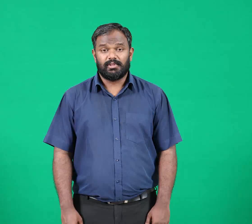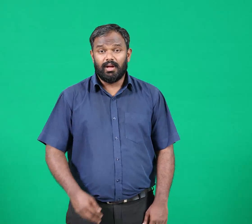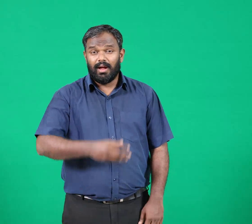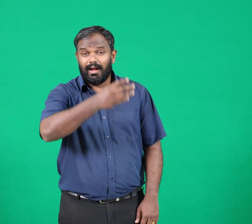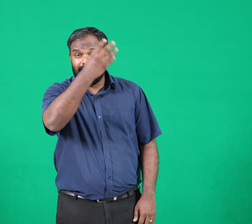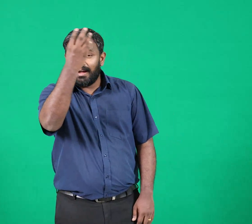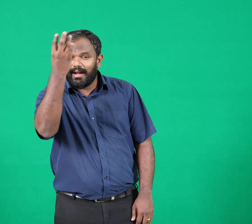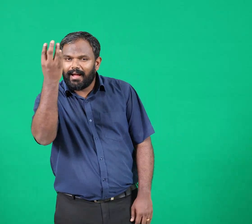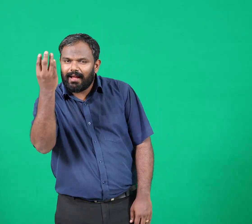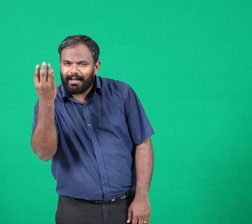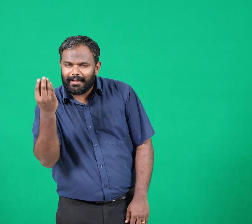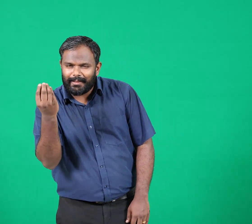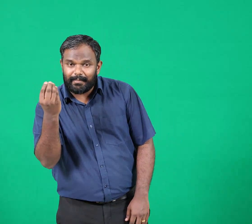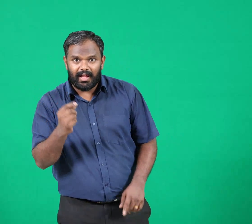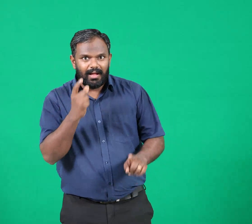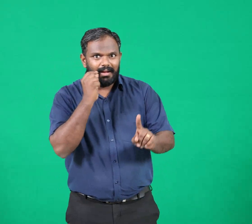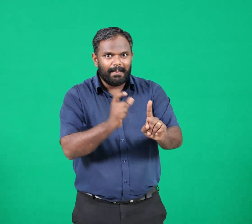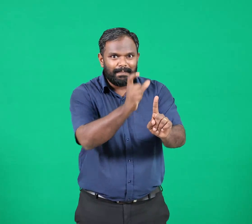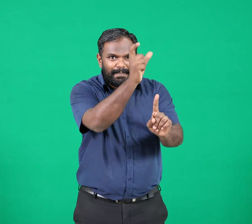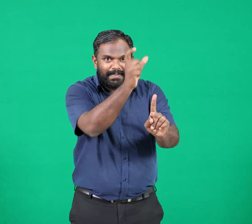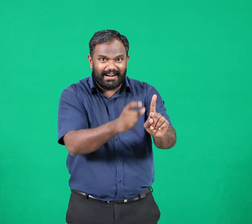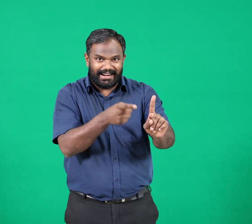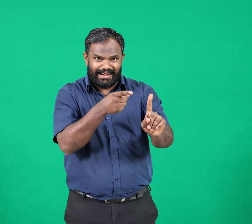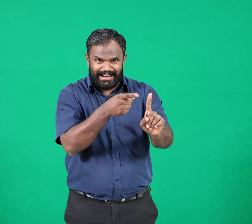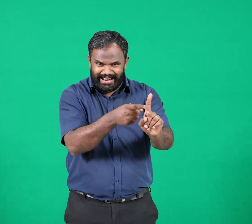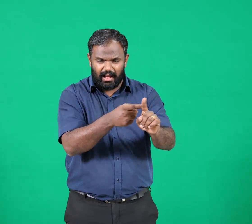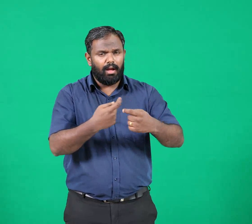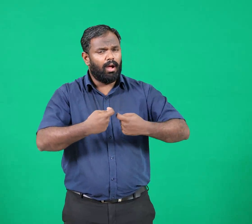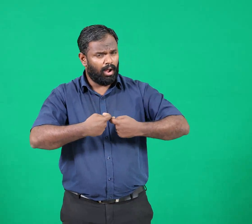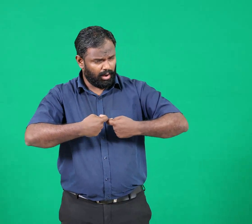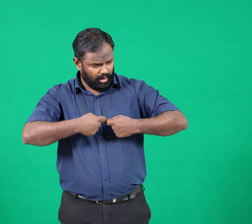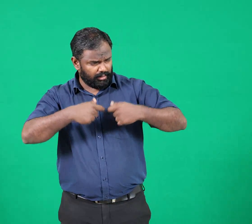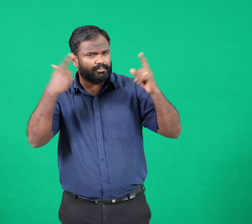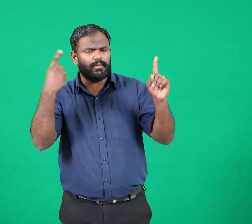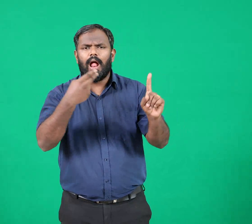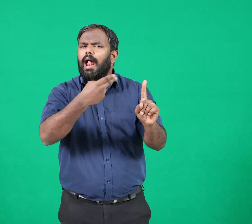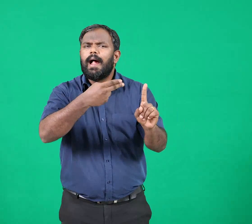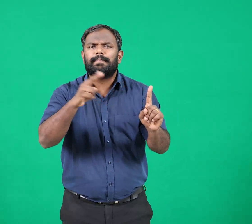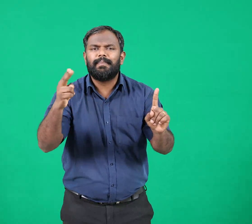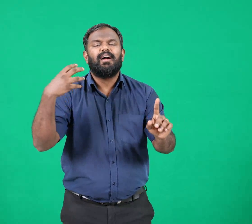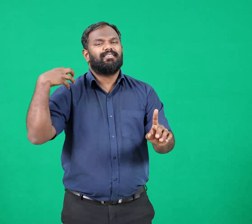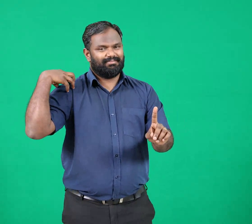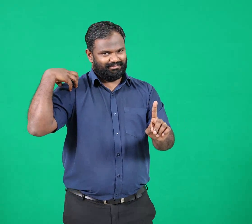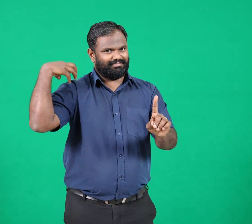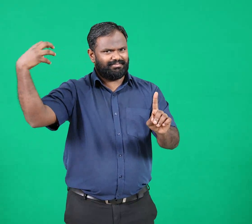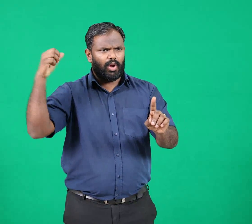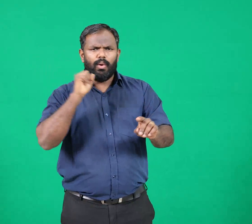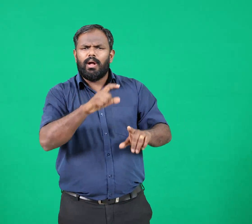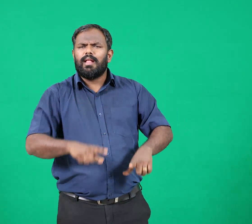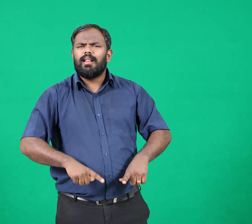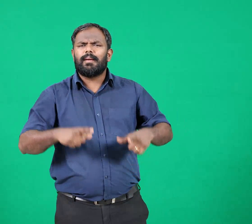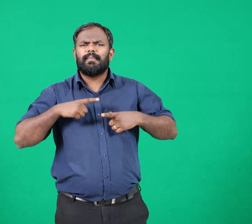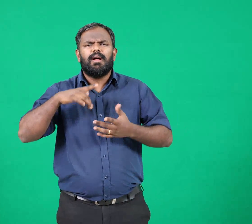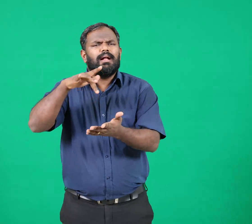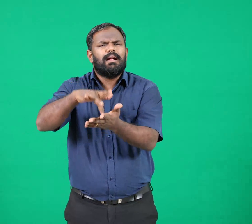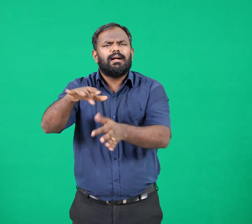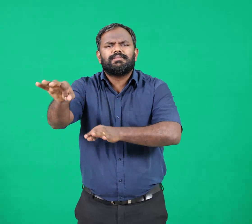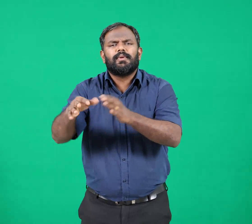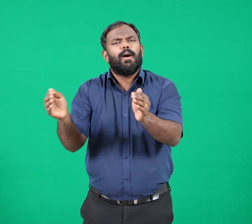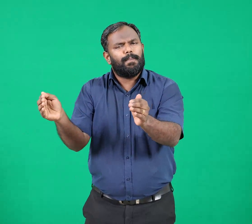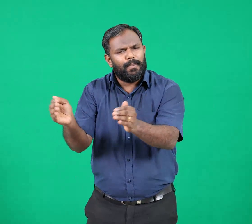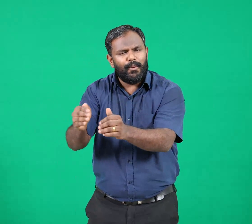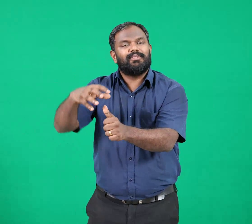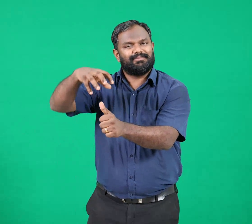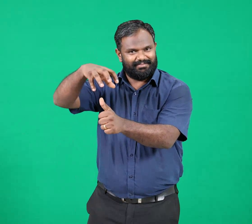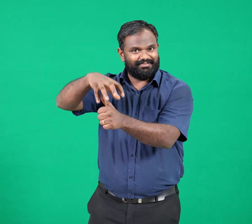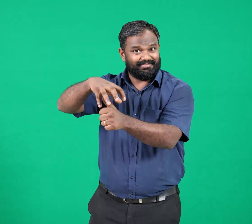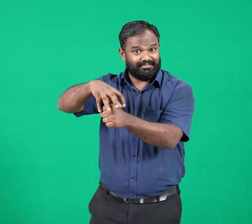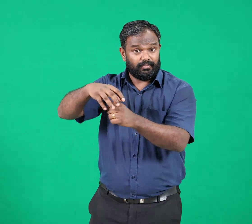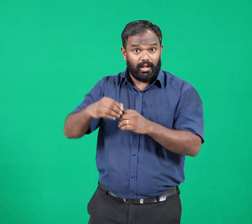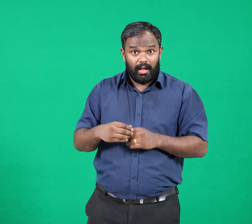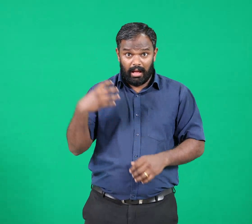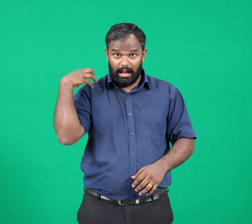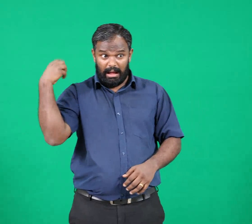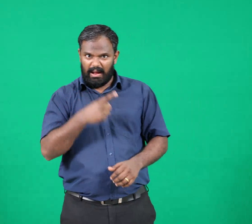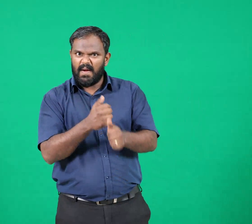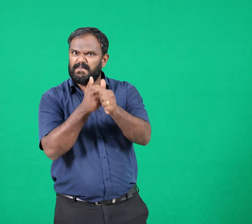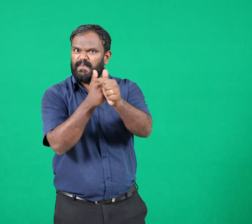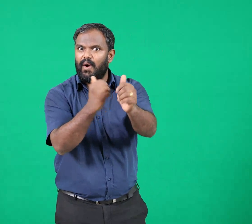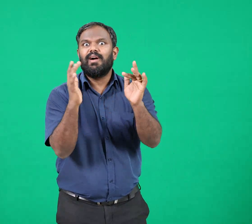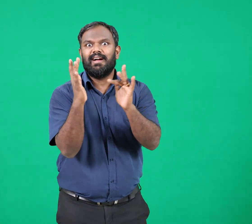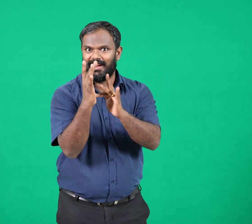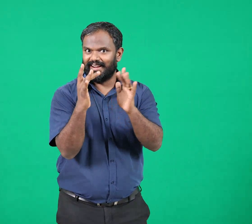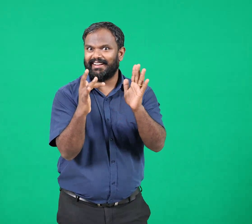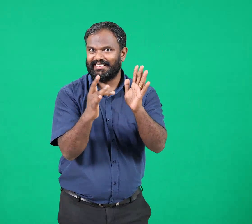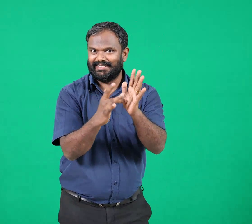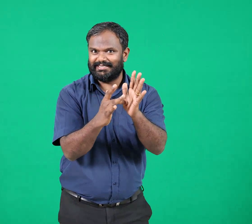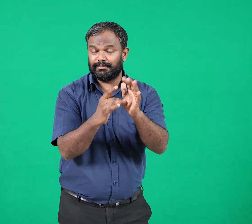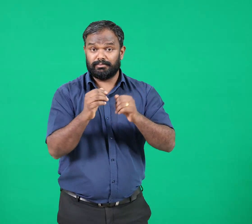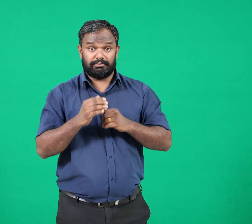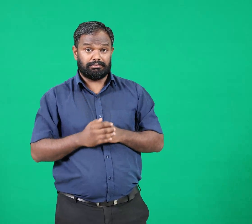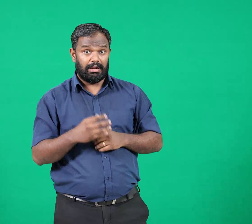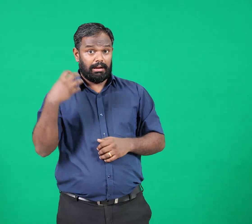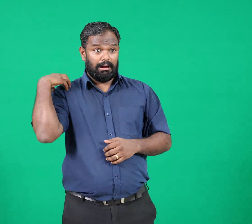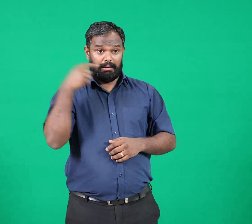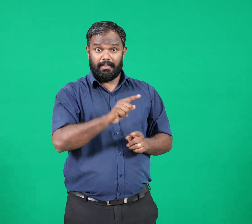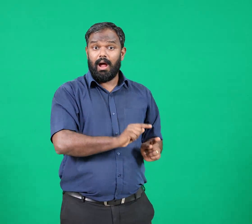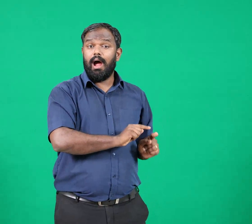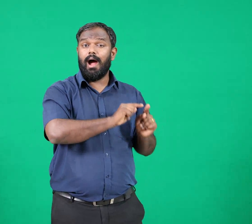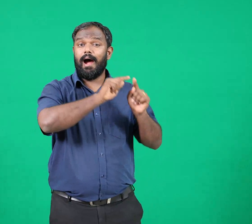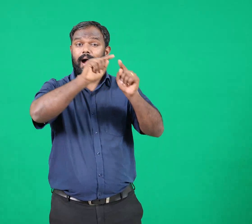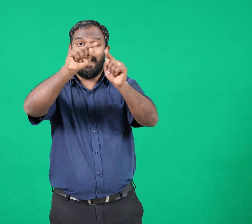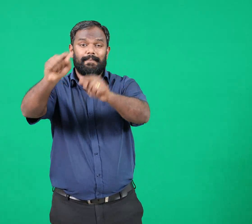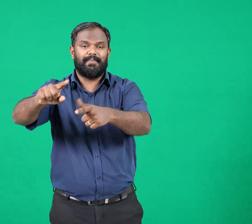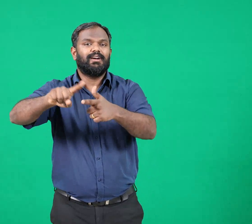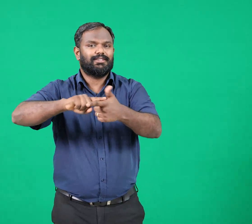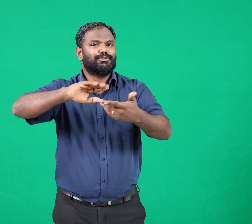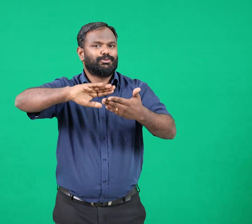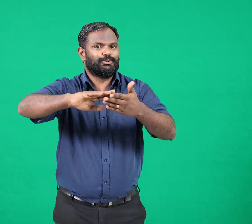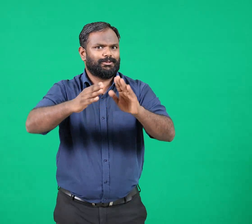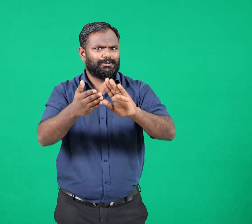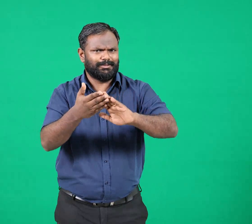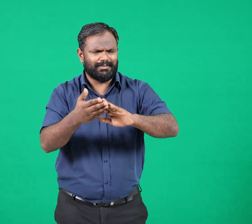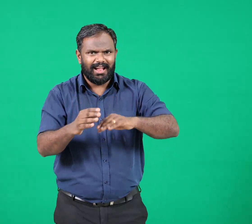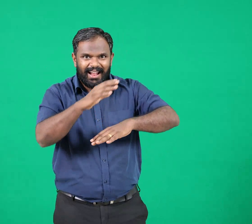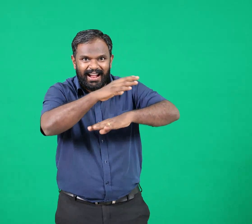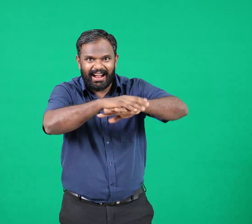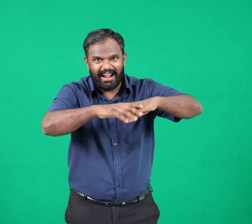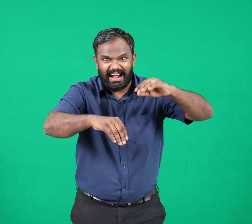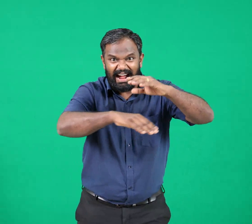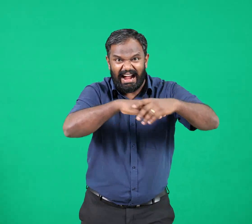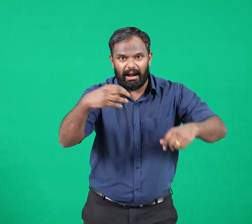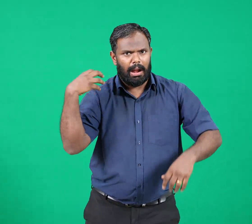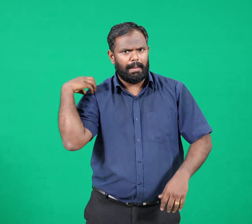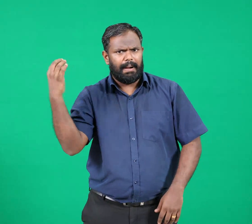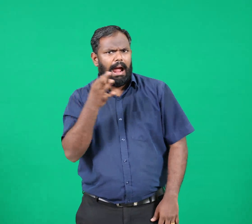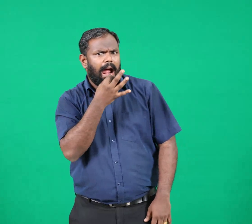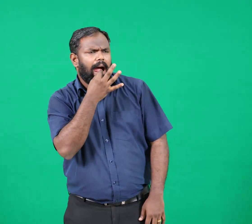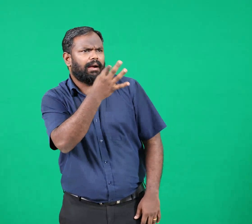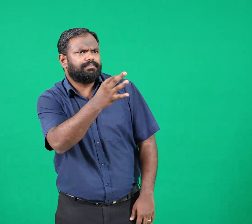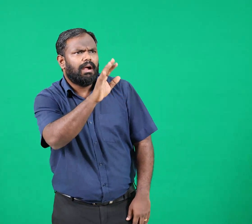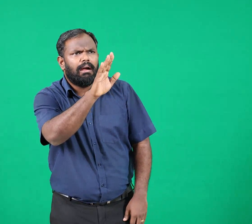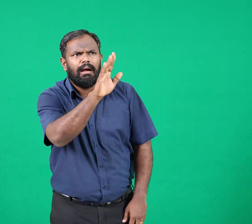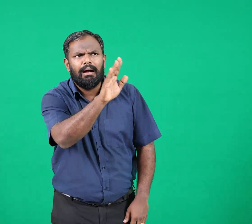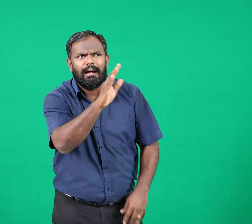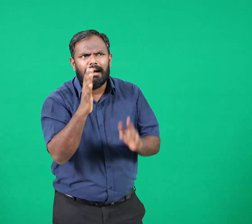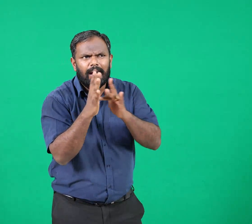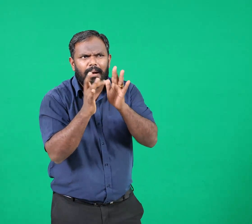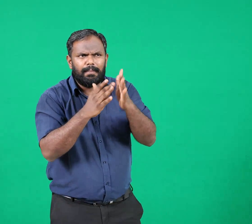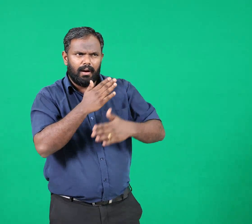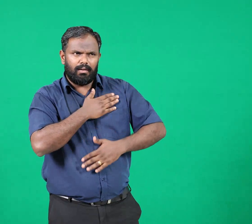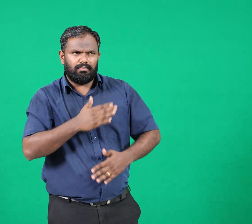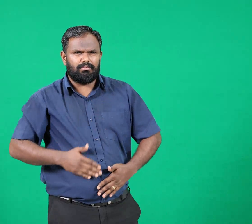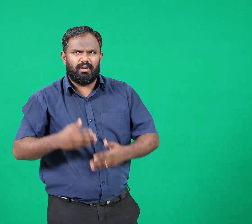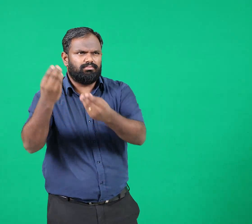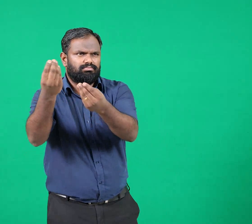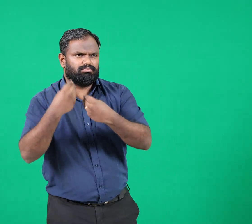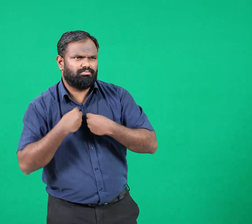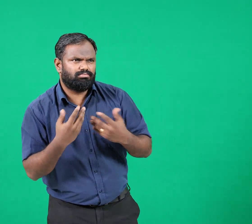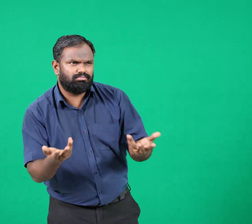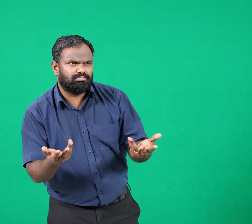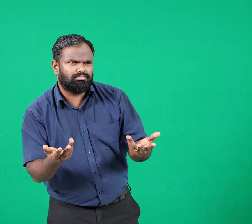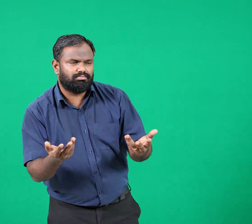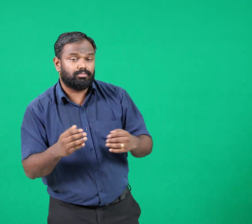When it was evening, there came a rich man from Arimathea named Joseph, who himself was a disciple of Jesus.